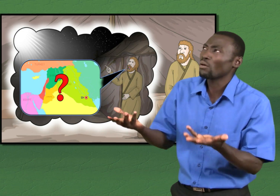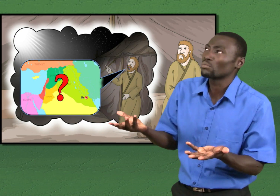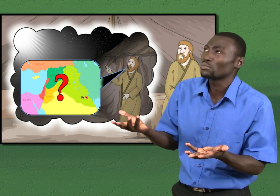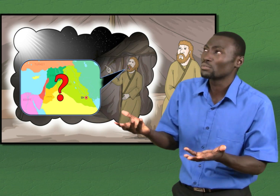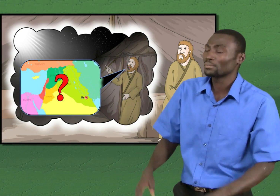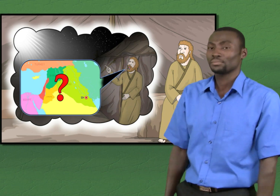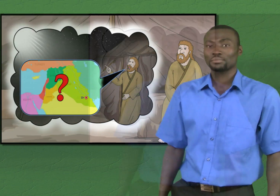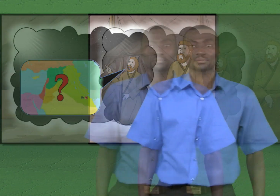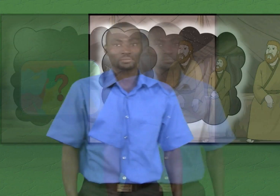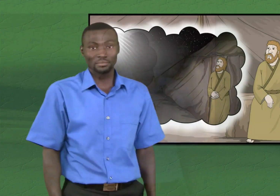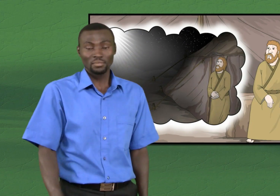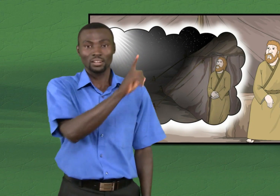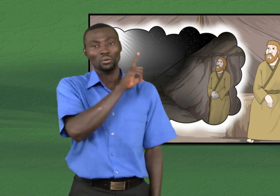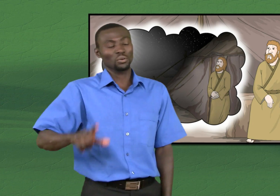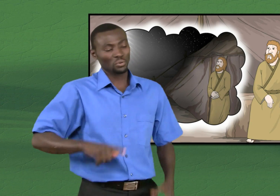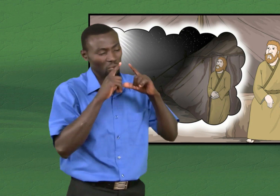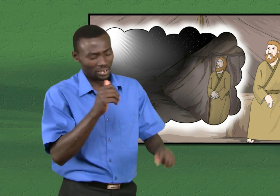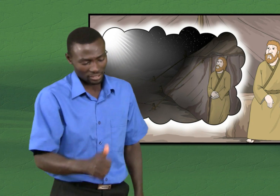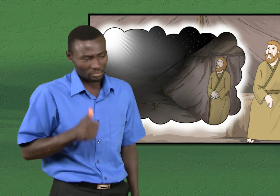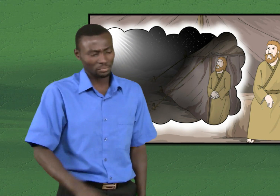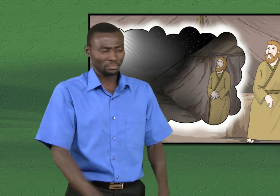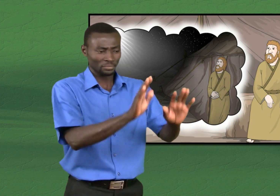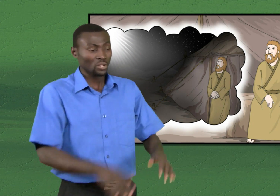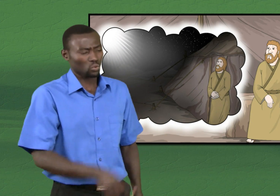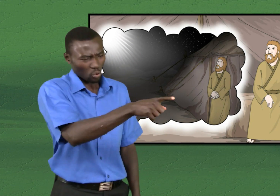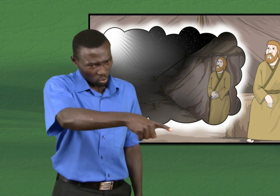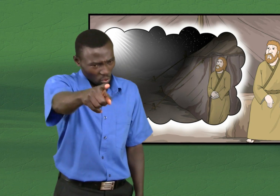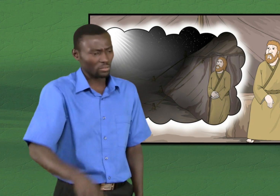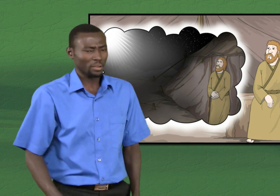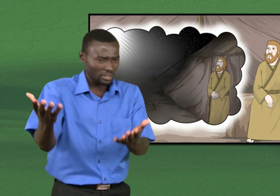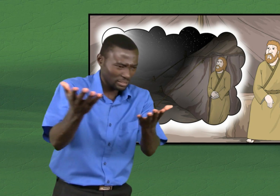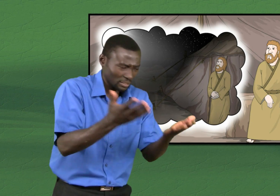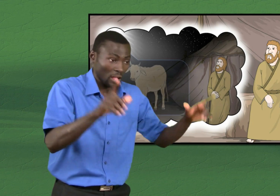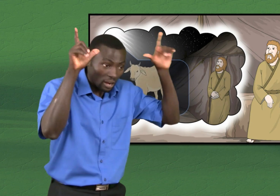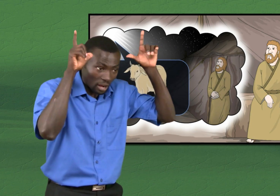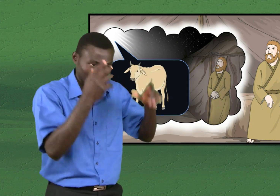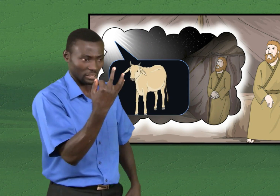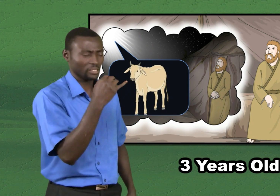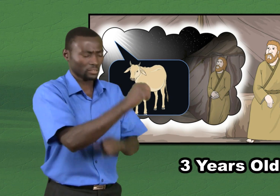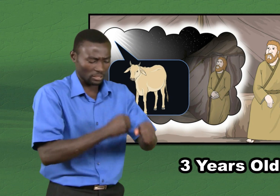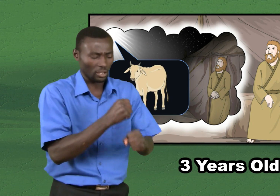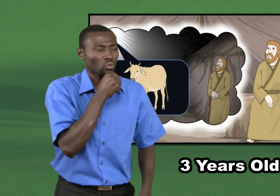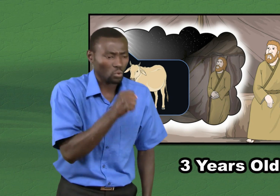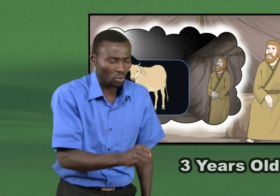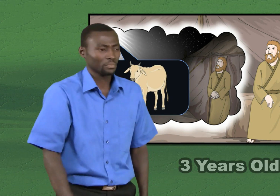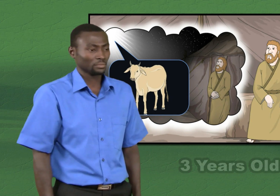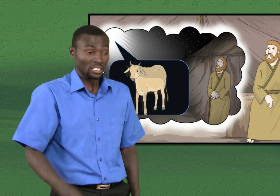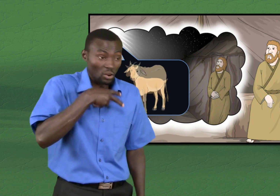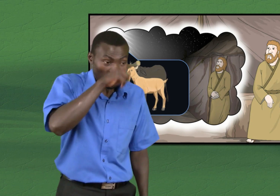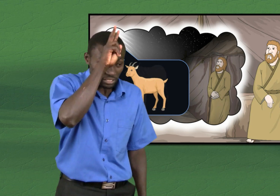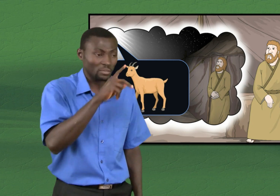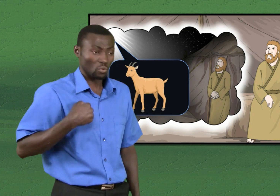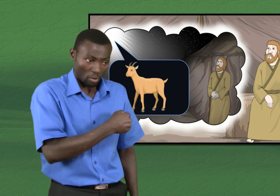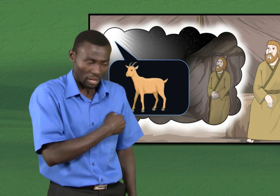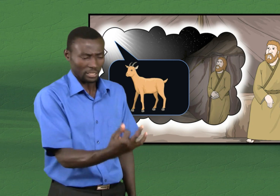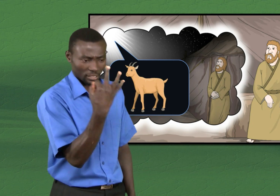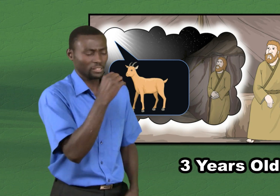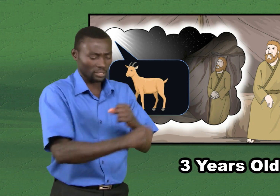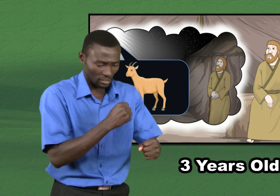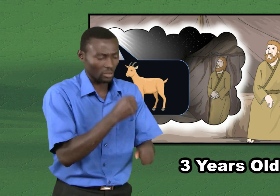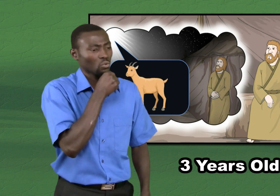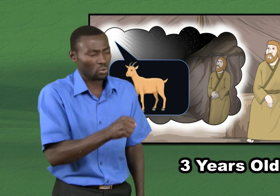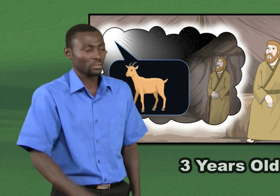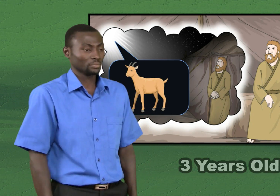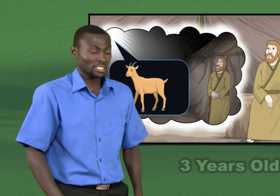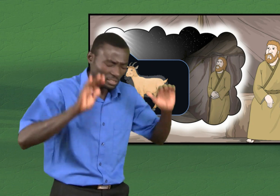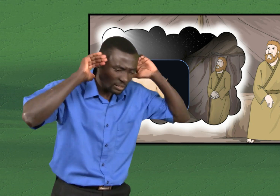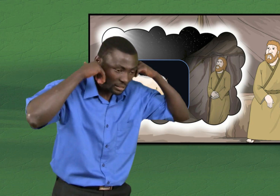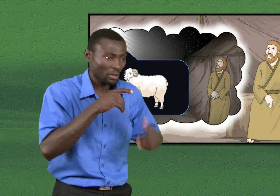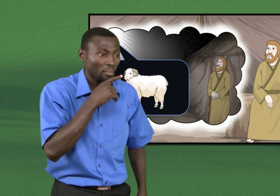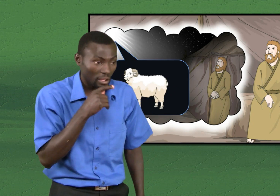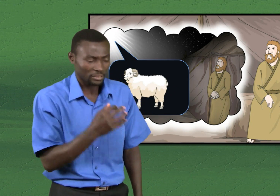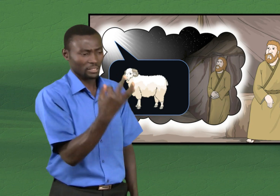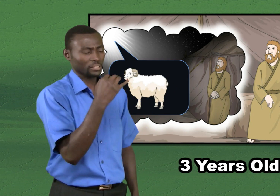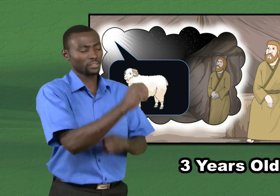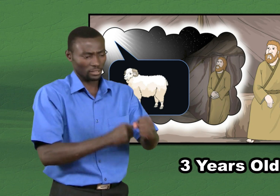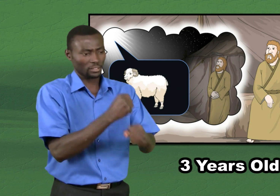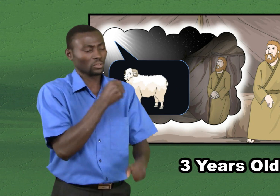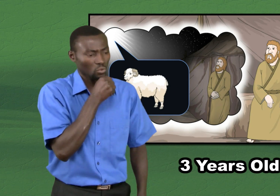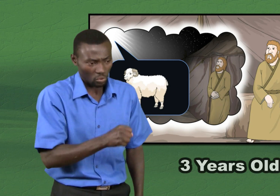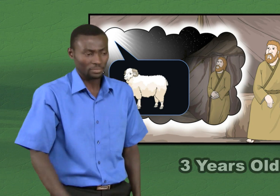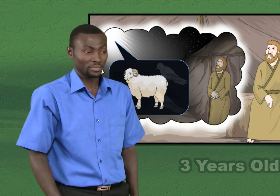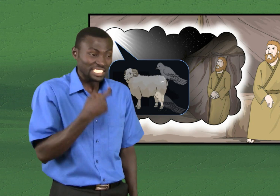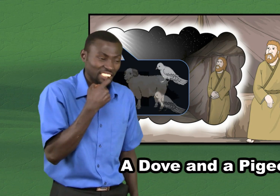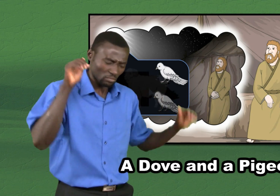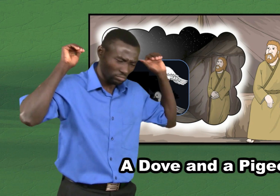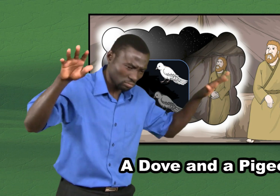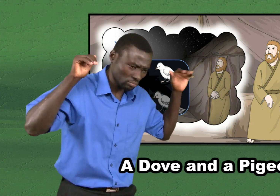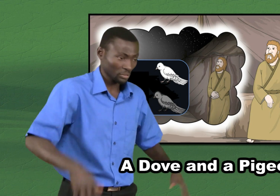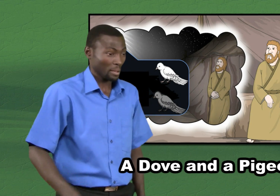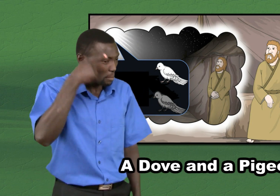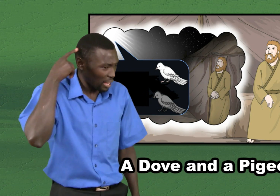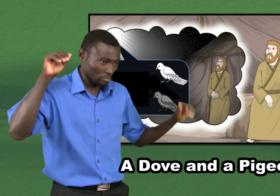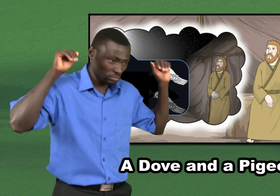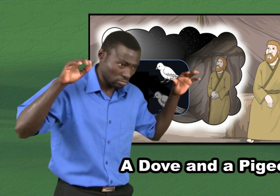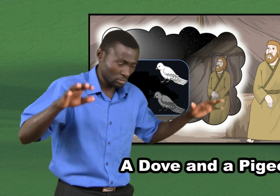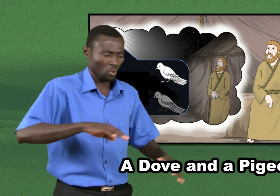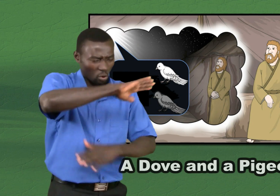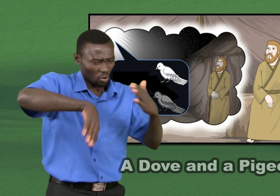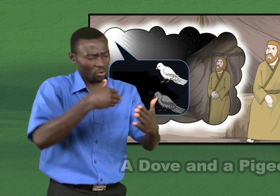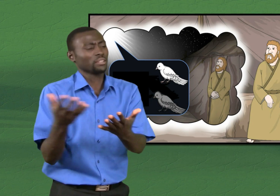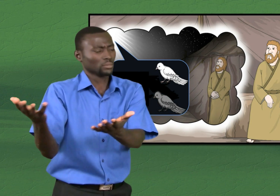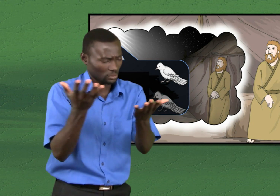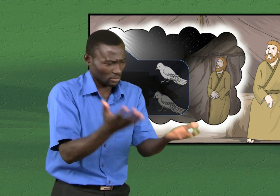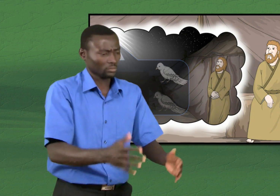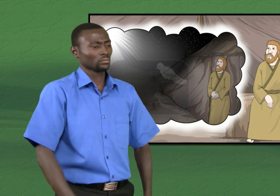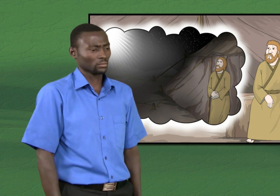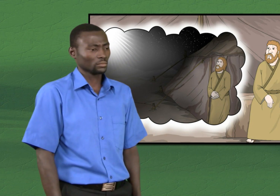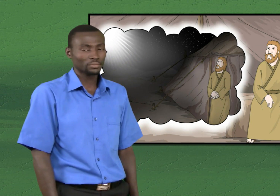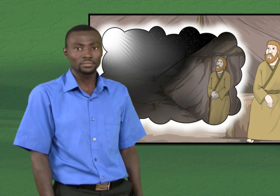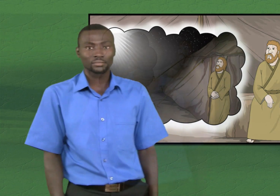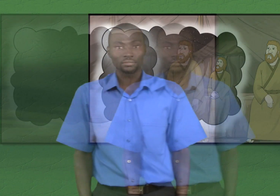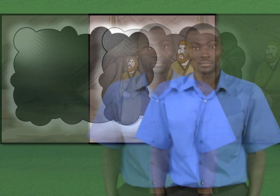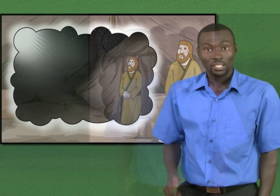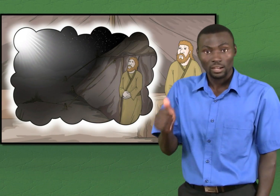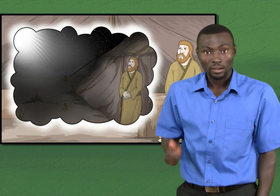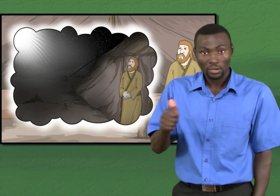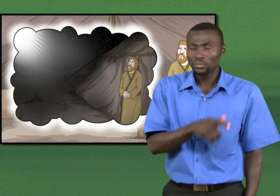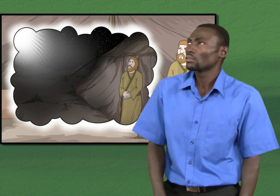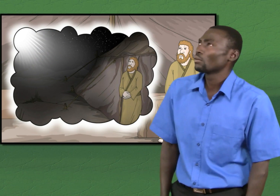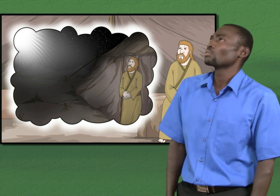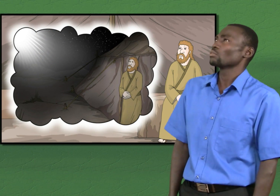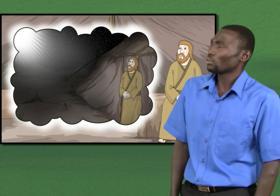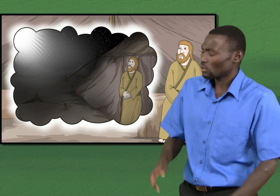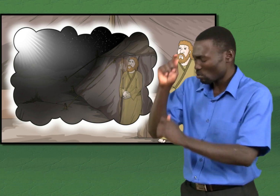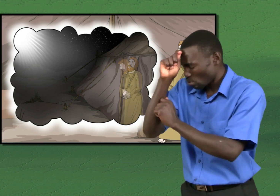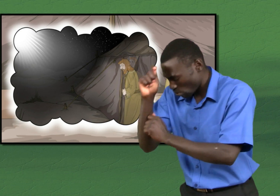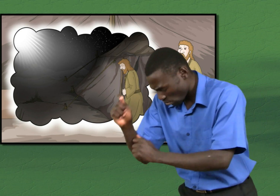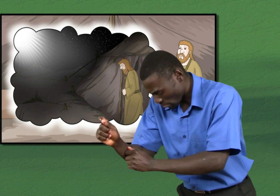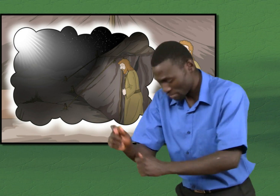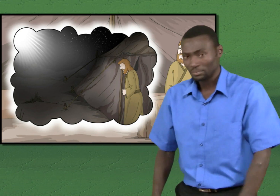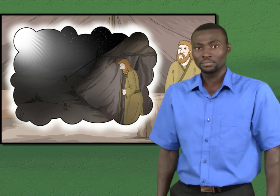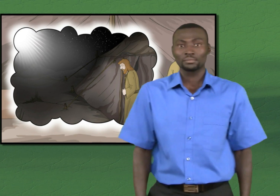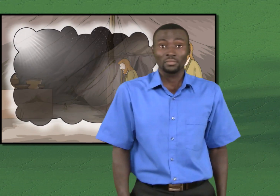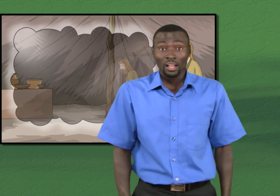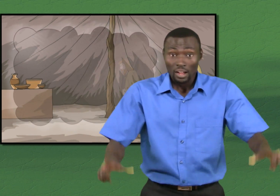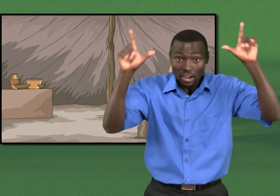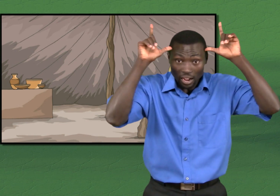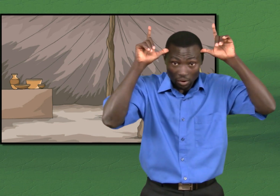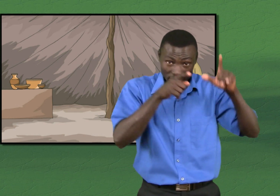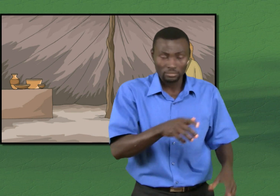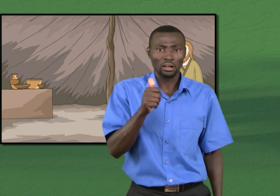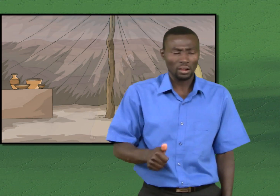And the LORD said to him, “Bring Me a heifer, a goat, and a ram, each three years old, along with a turtledove and a young pigeon.”